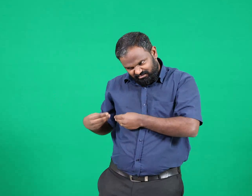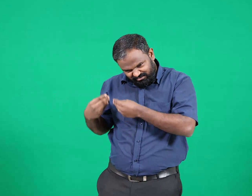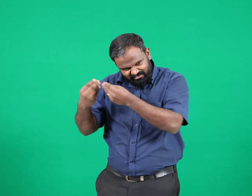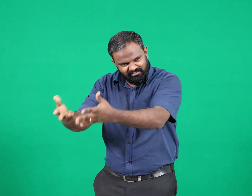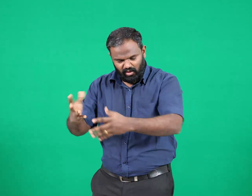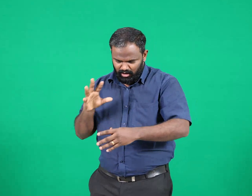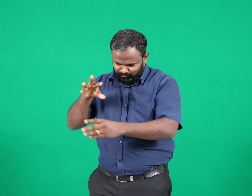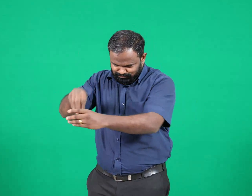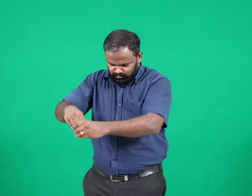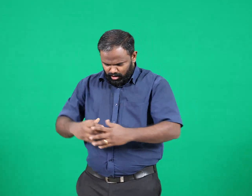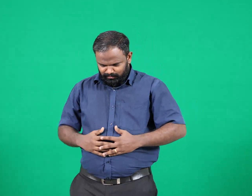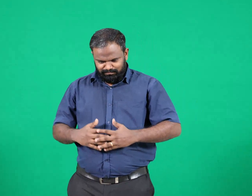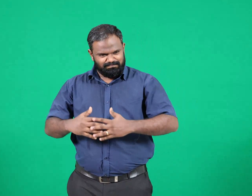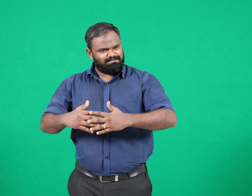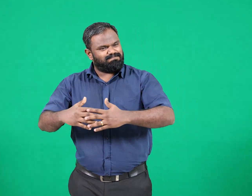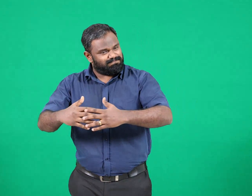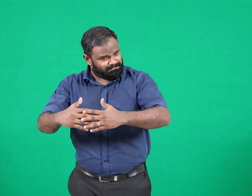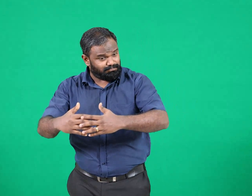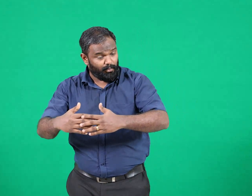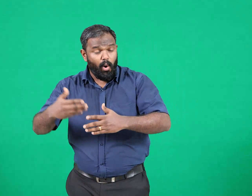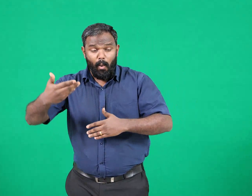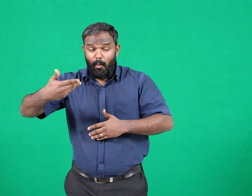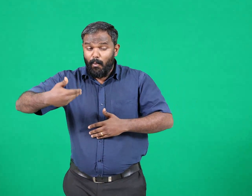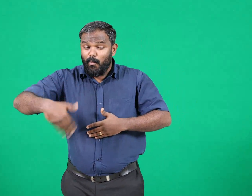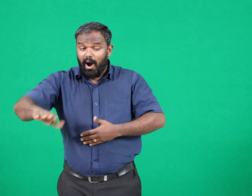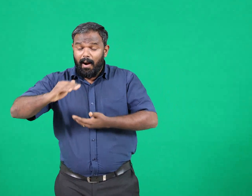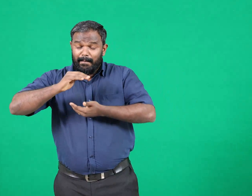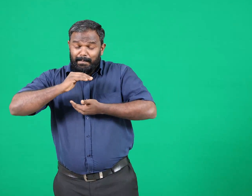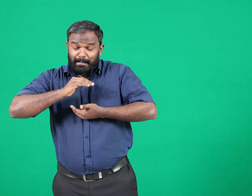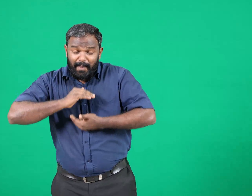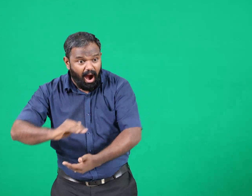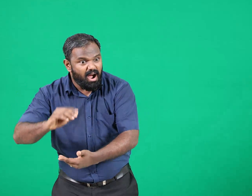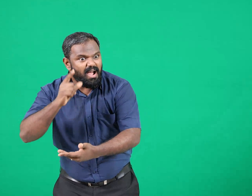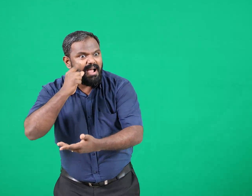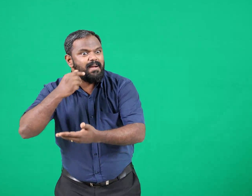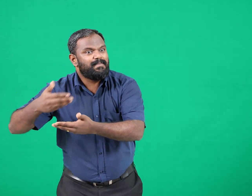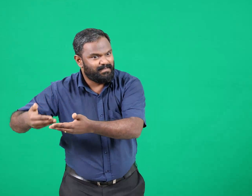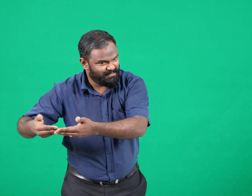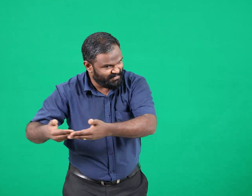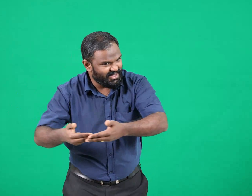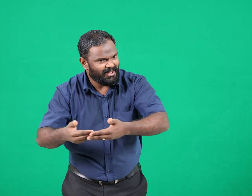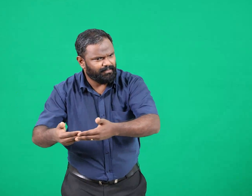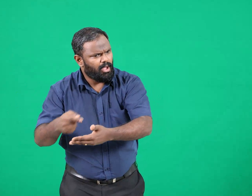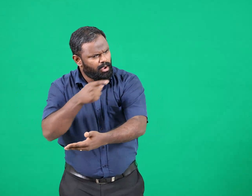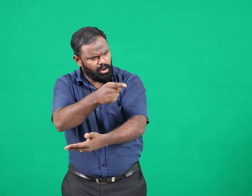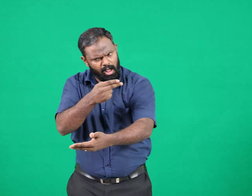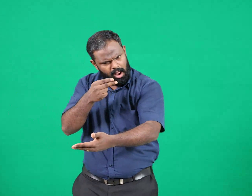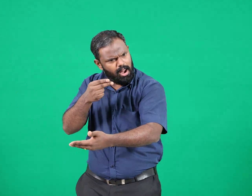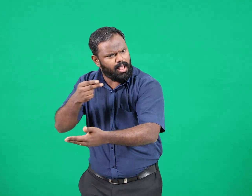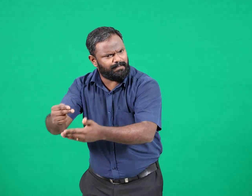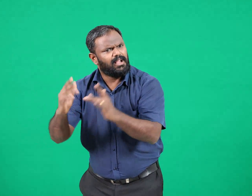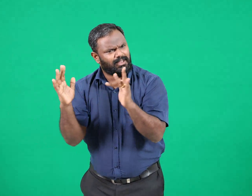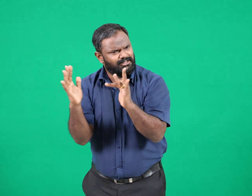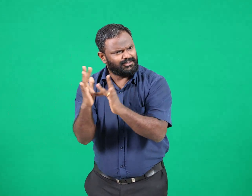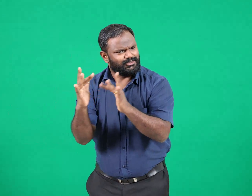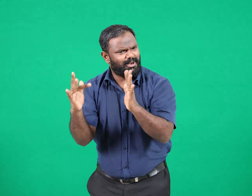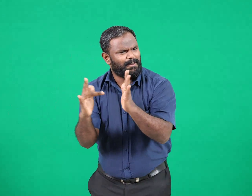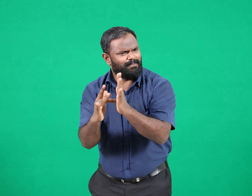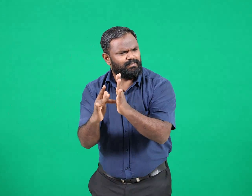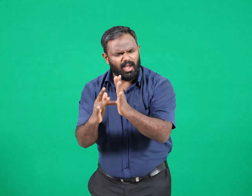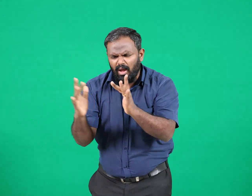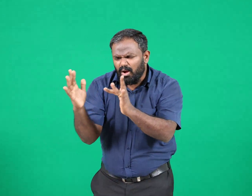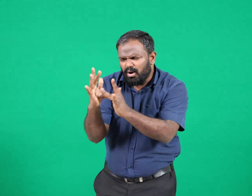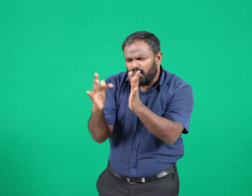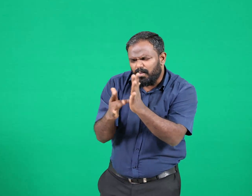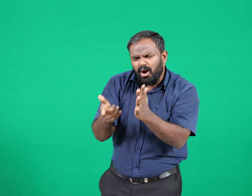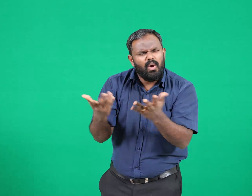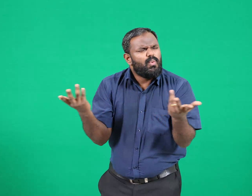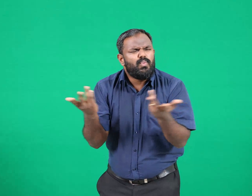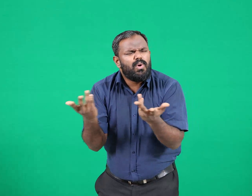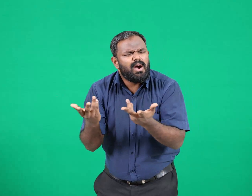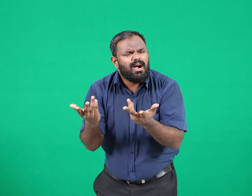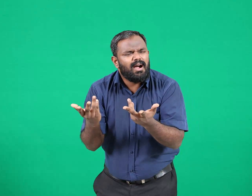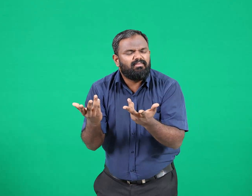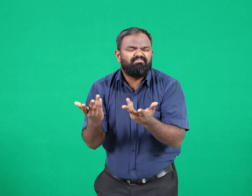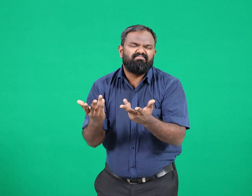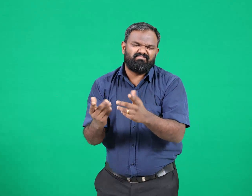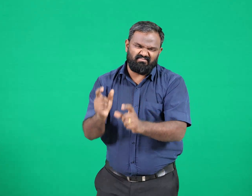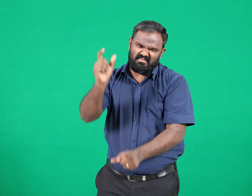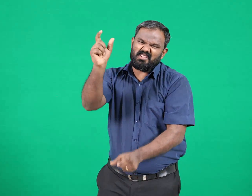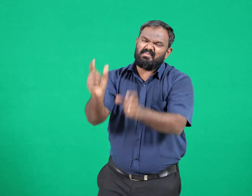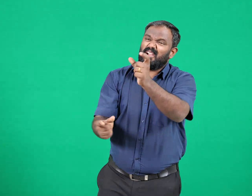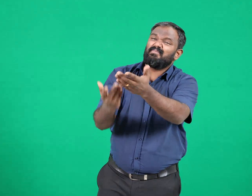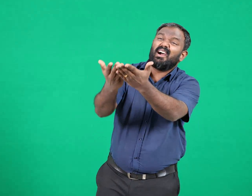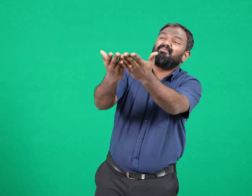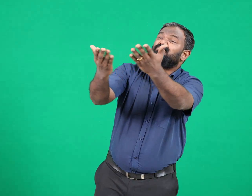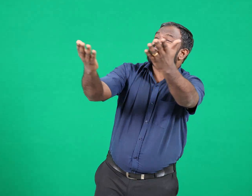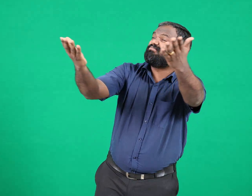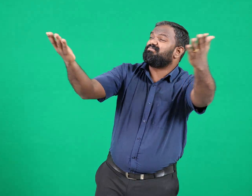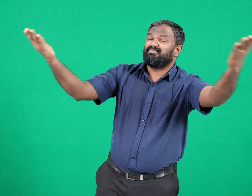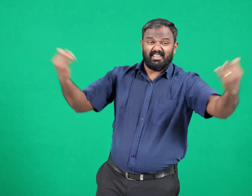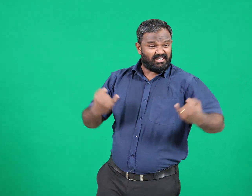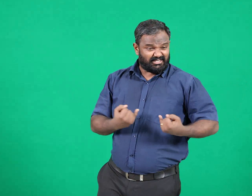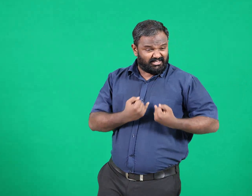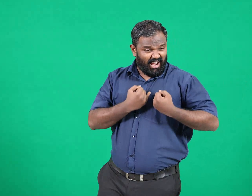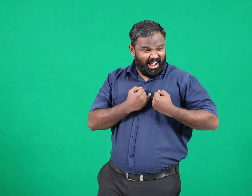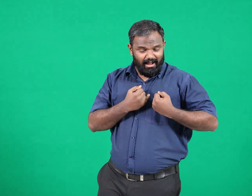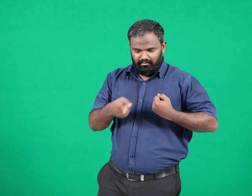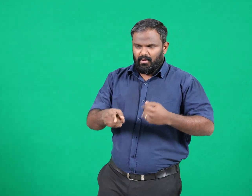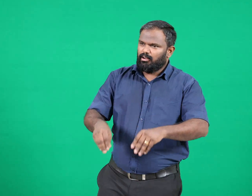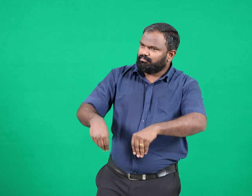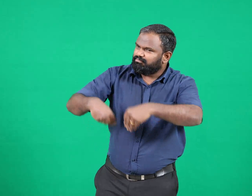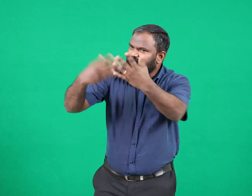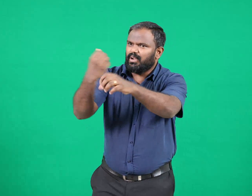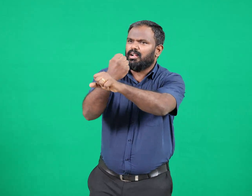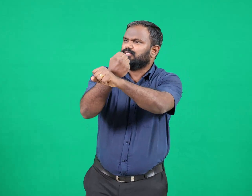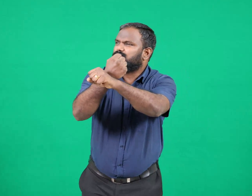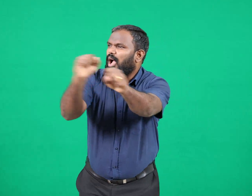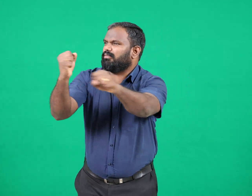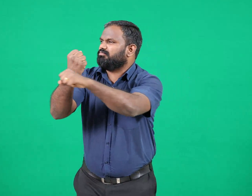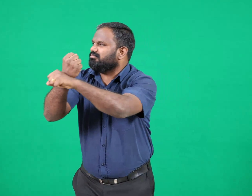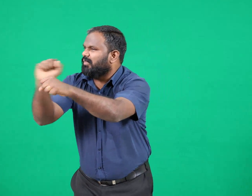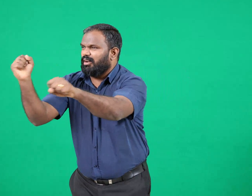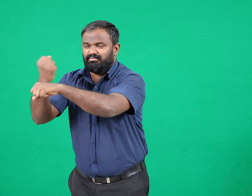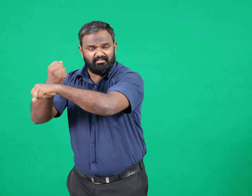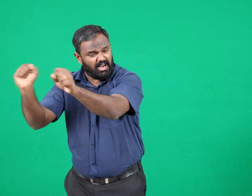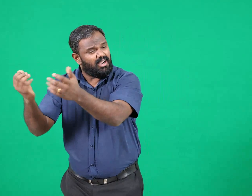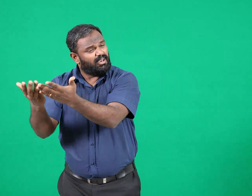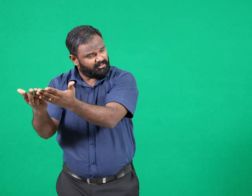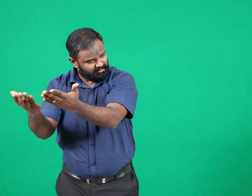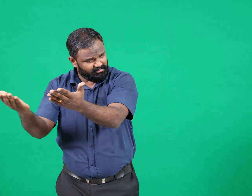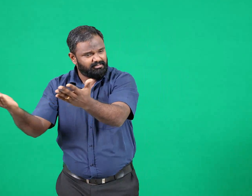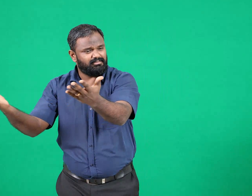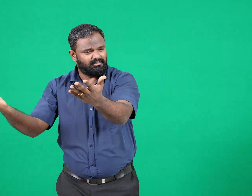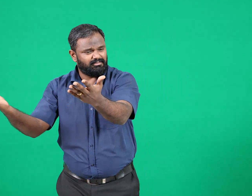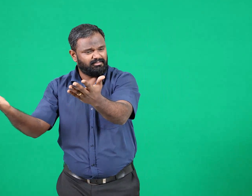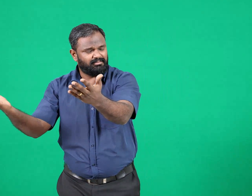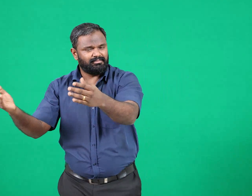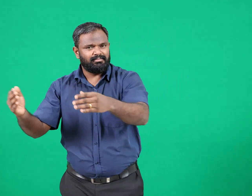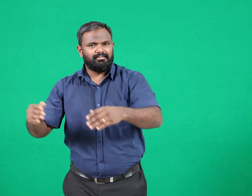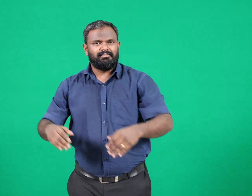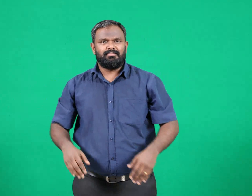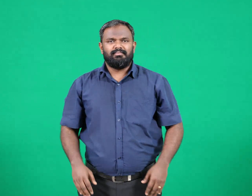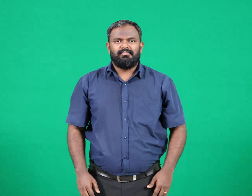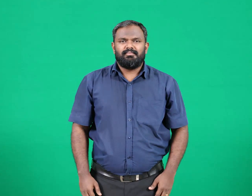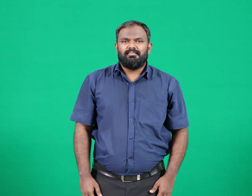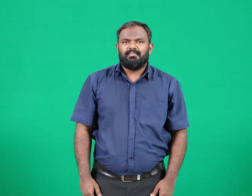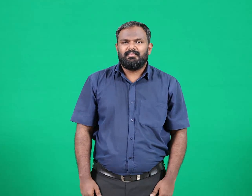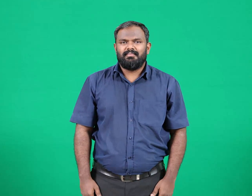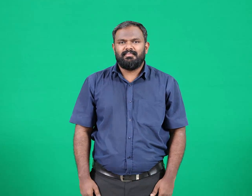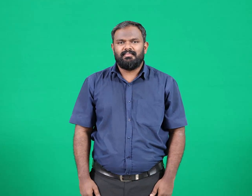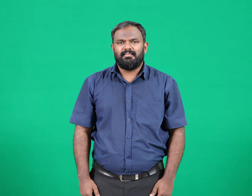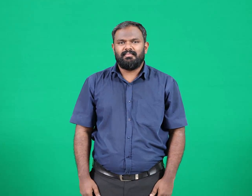She will give birth to a Son, and you are to give Him the name Jesus, because He will save His people from their sins."